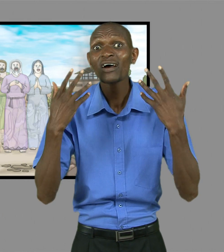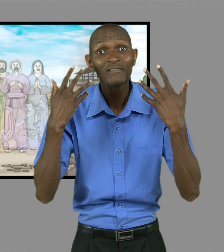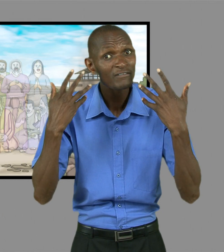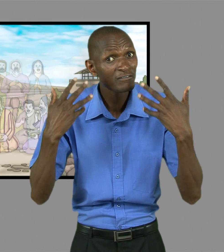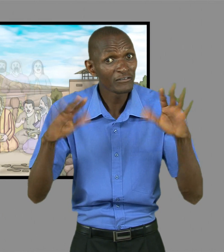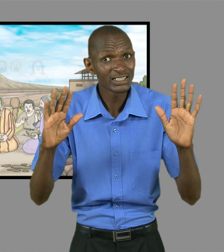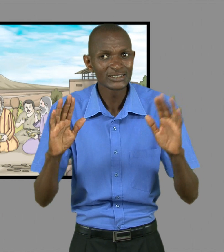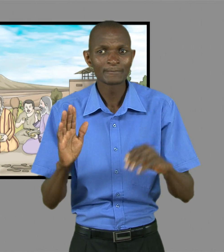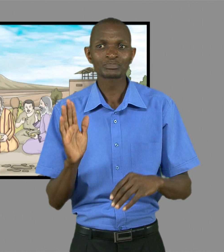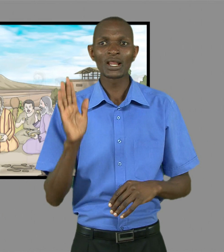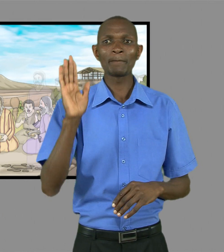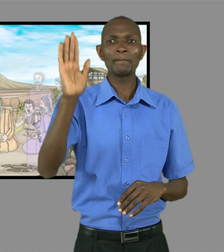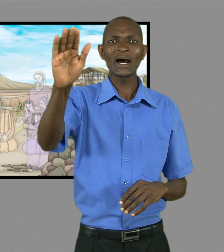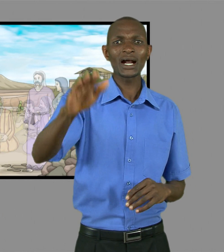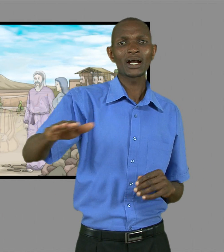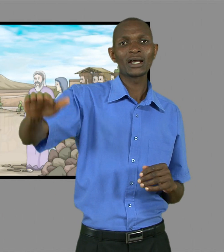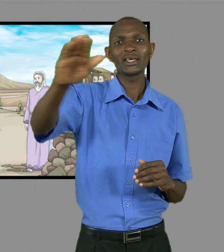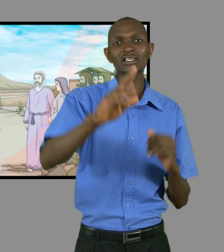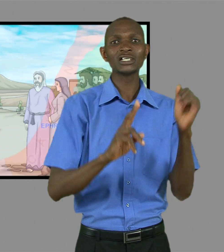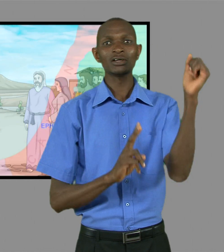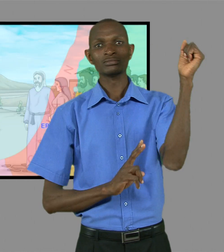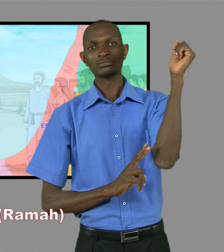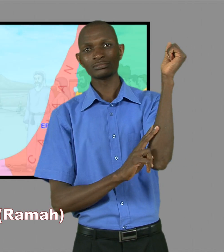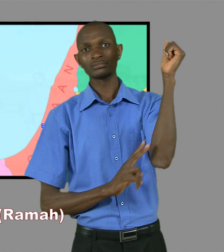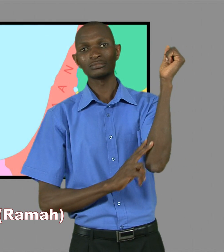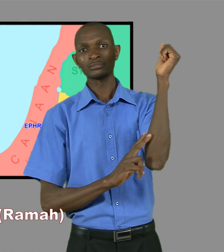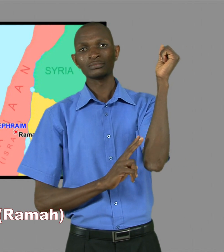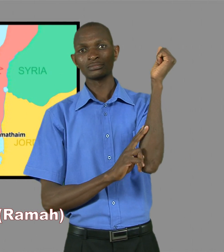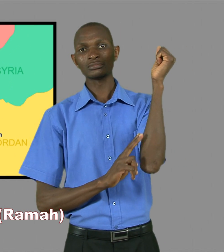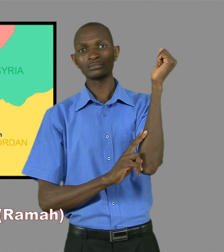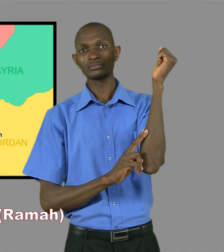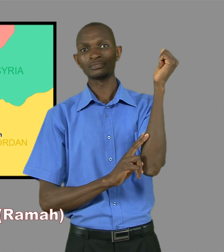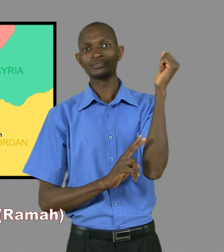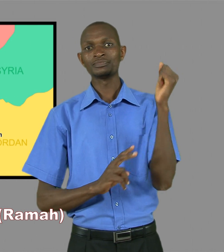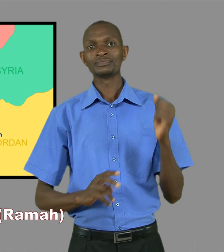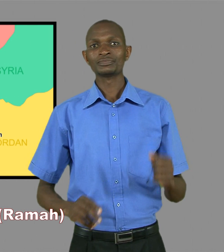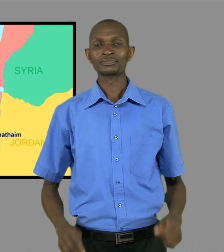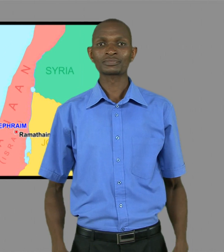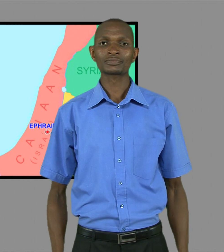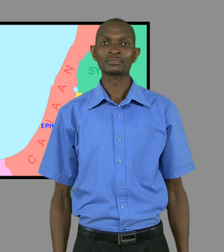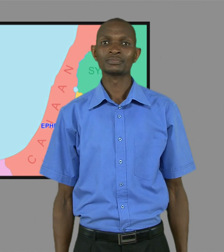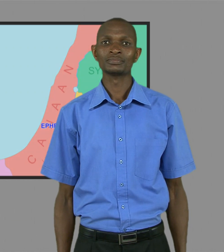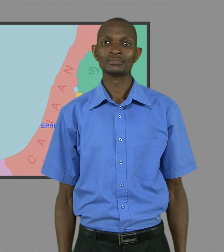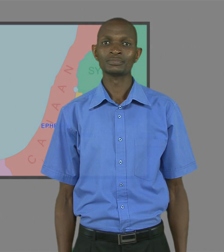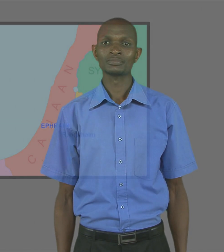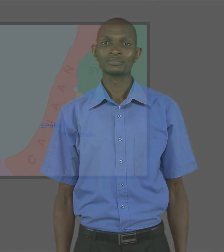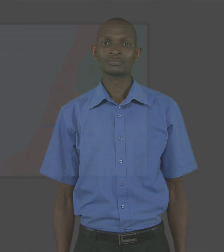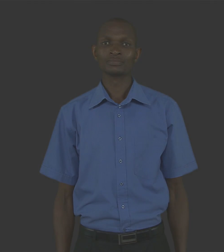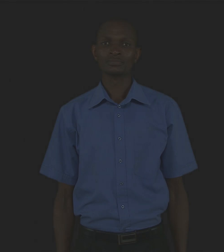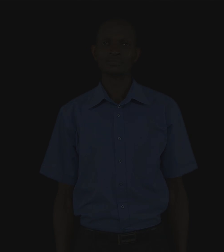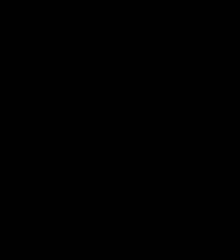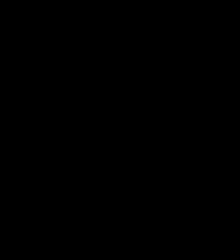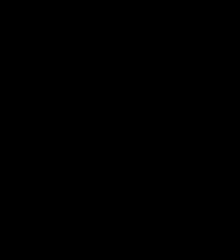Then Samuel set out and went to Ramah.